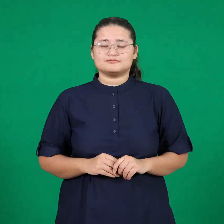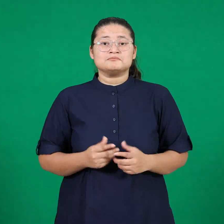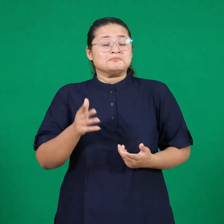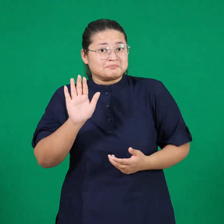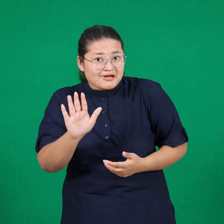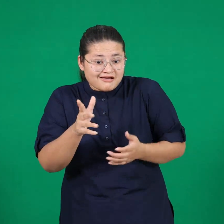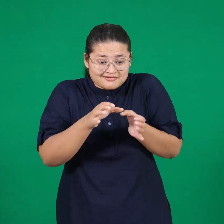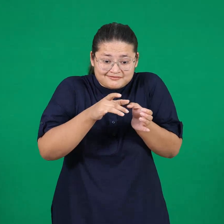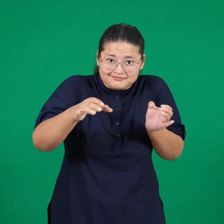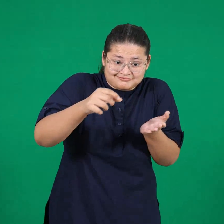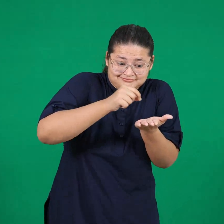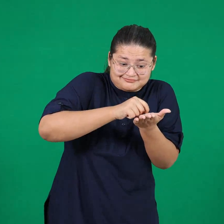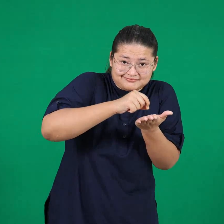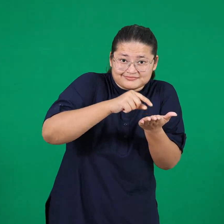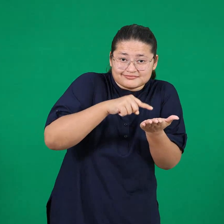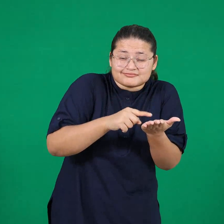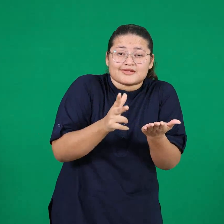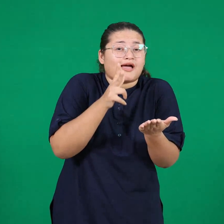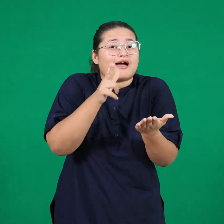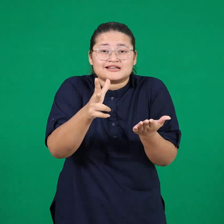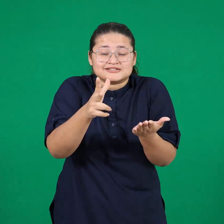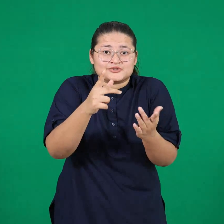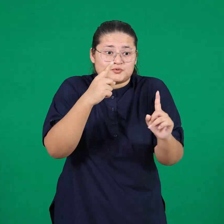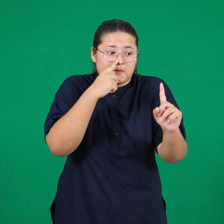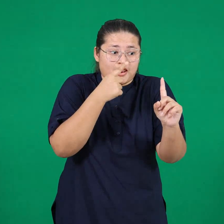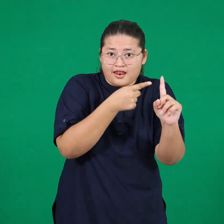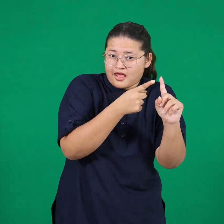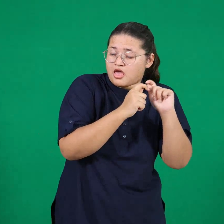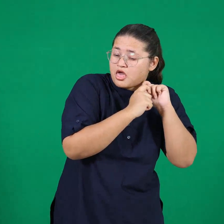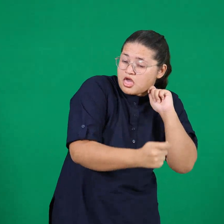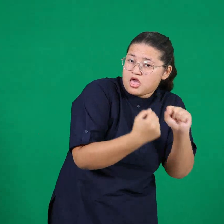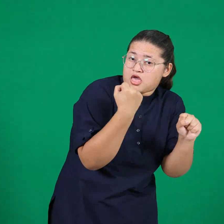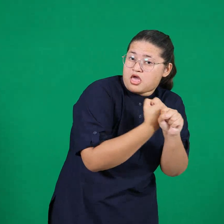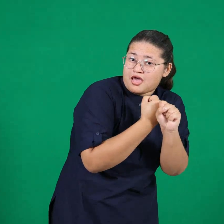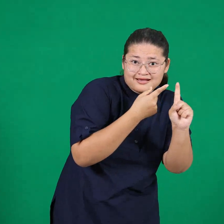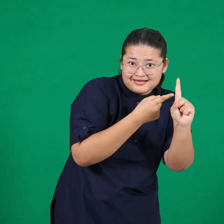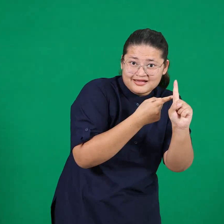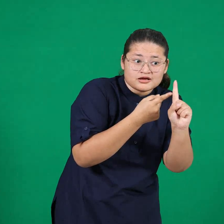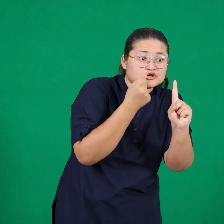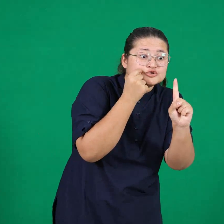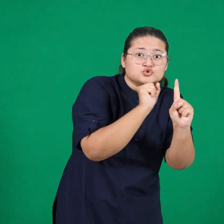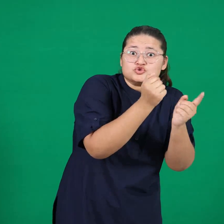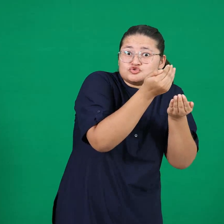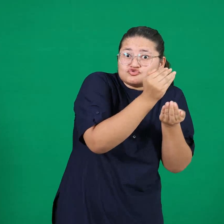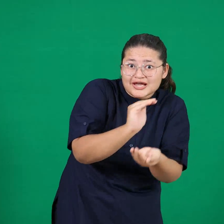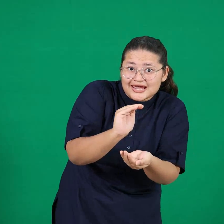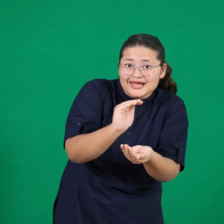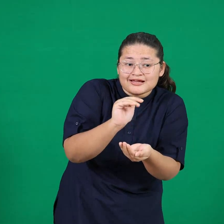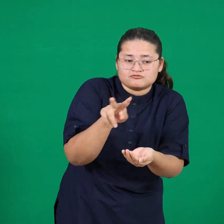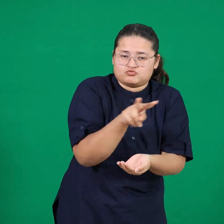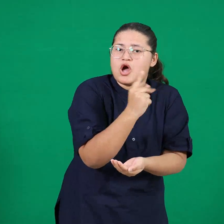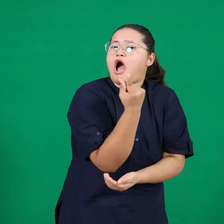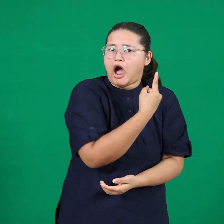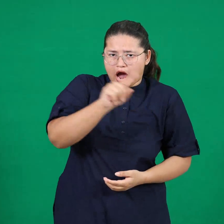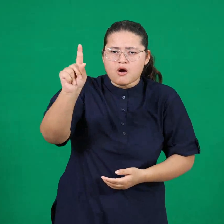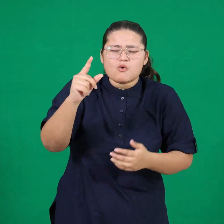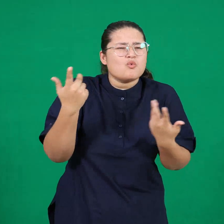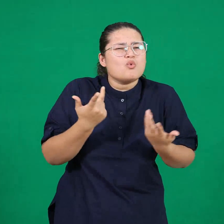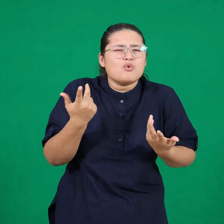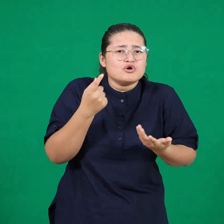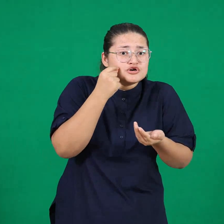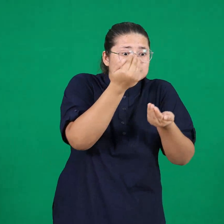But what does the Scripture say?